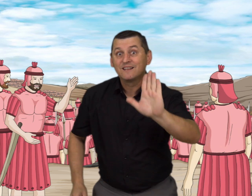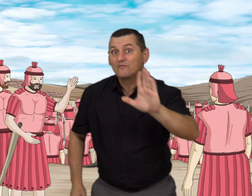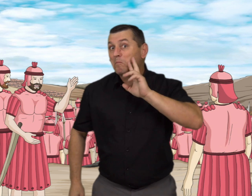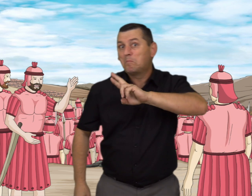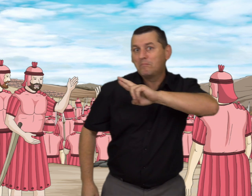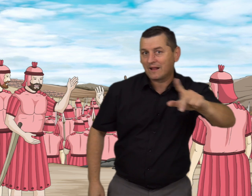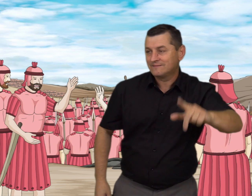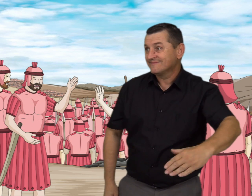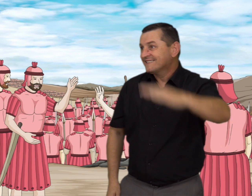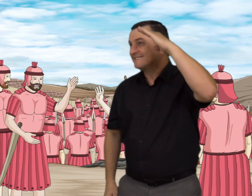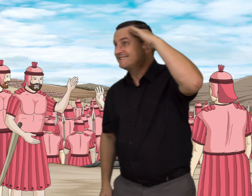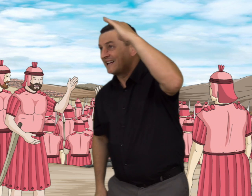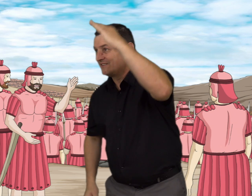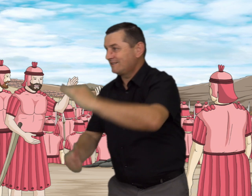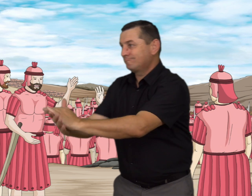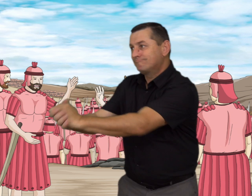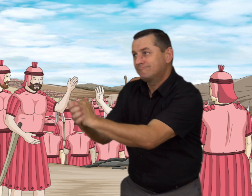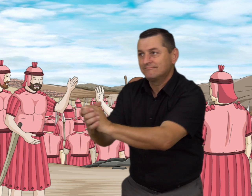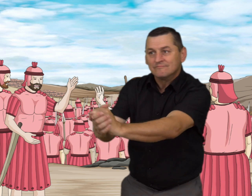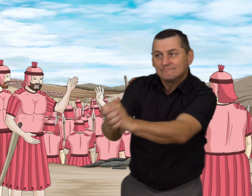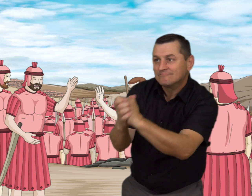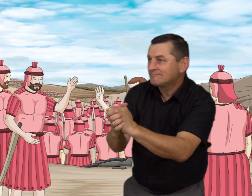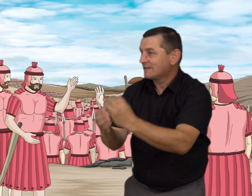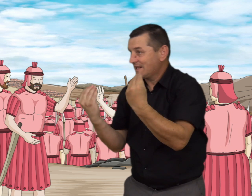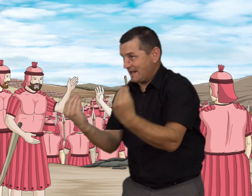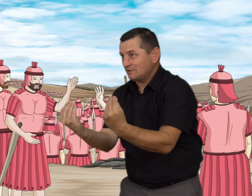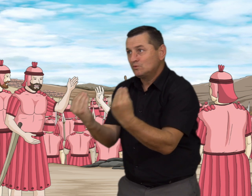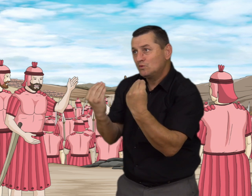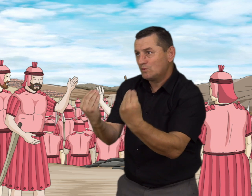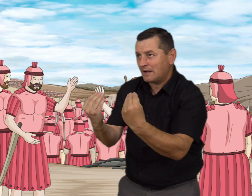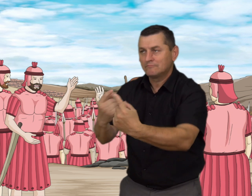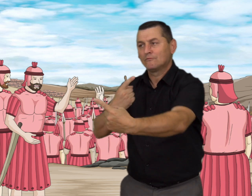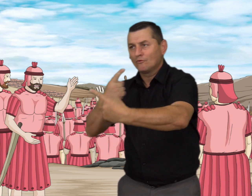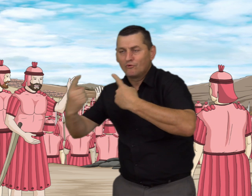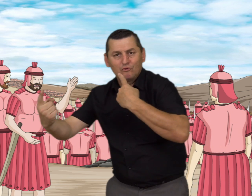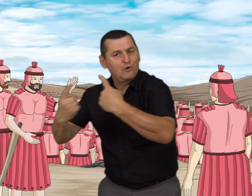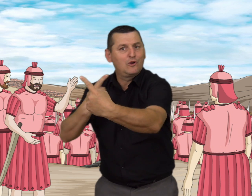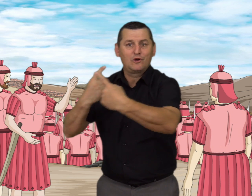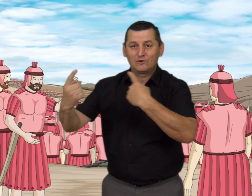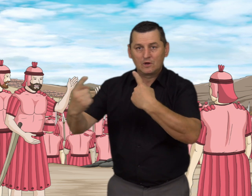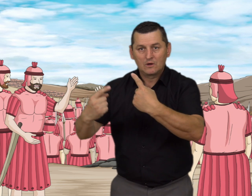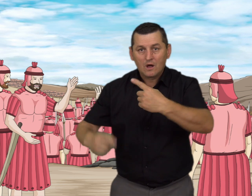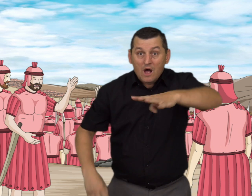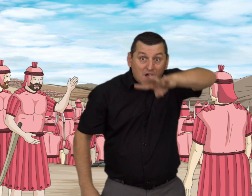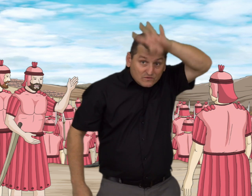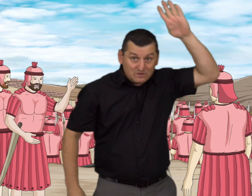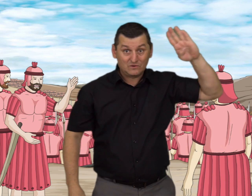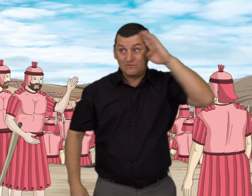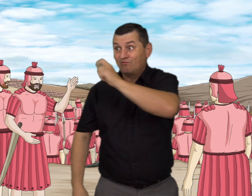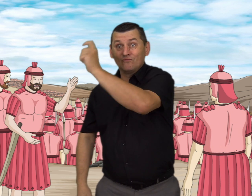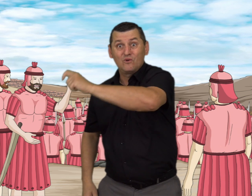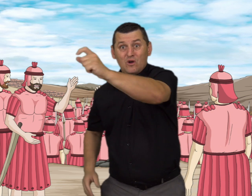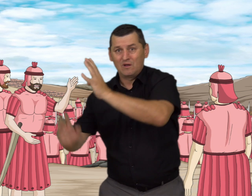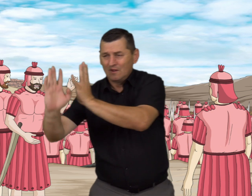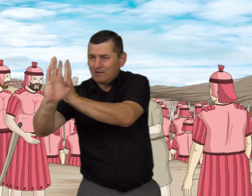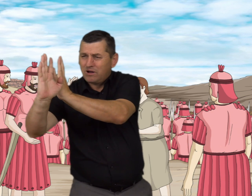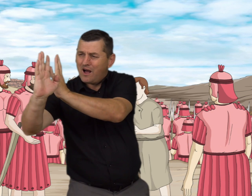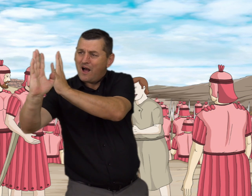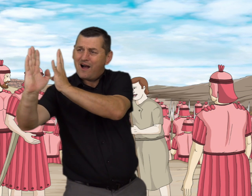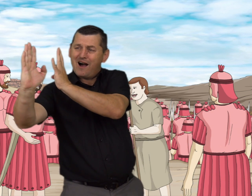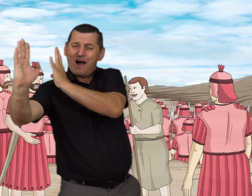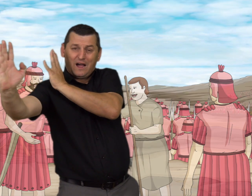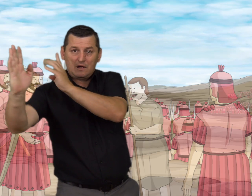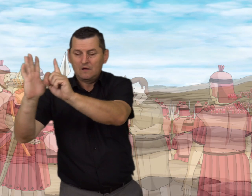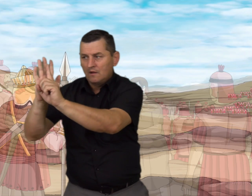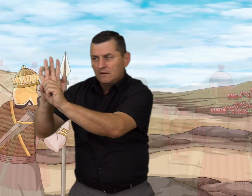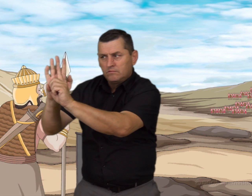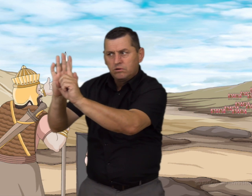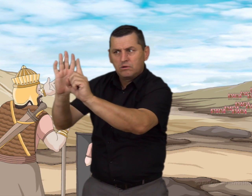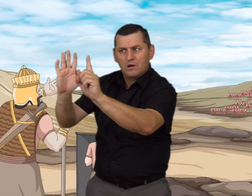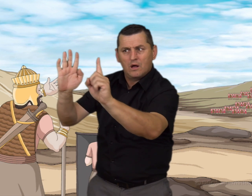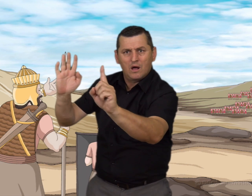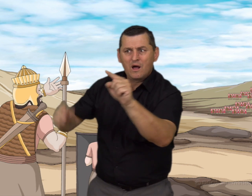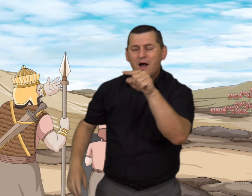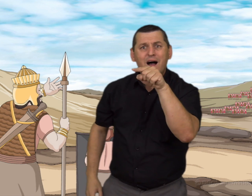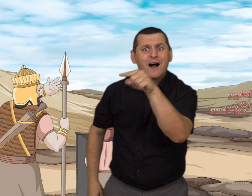When he arrived, he asked his brothers how they were doing.